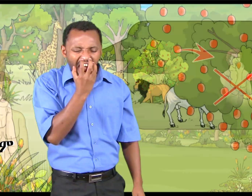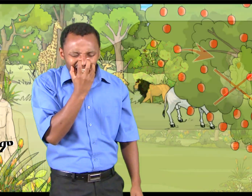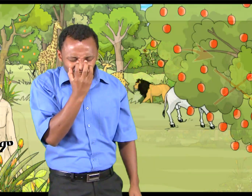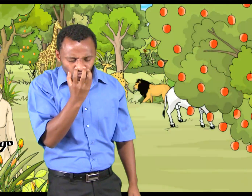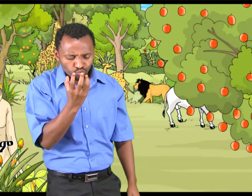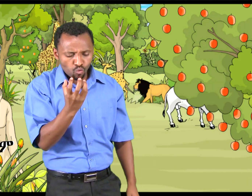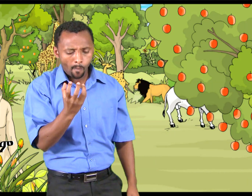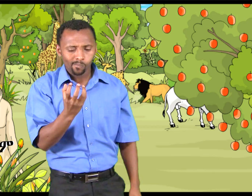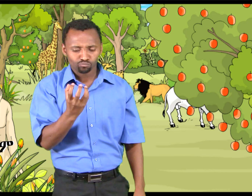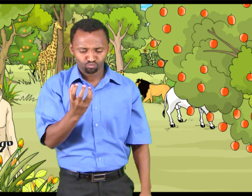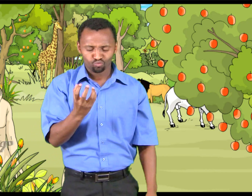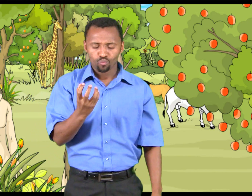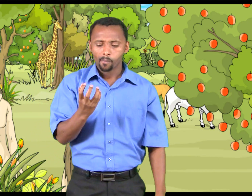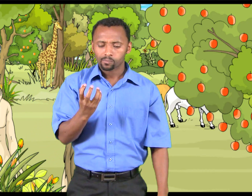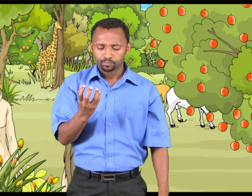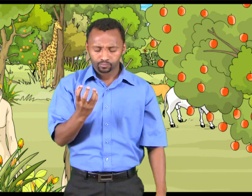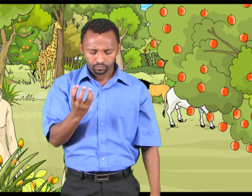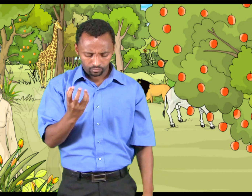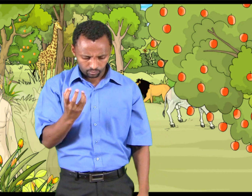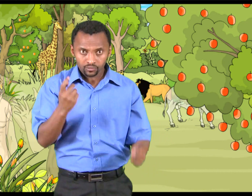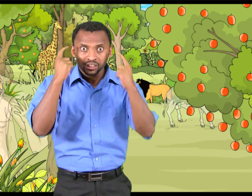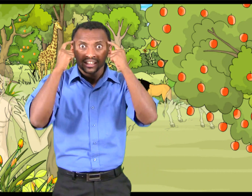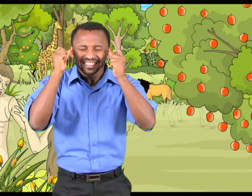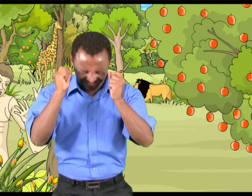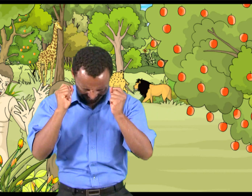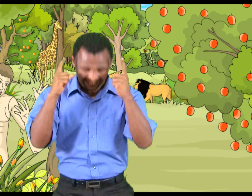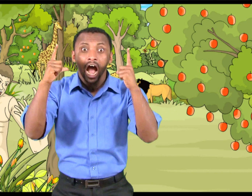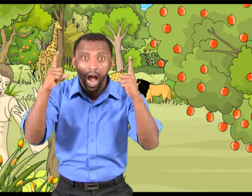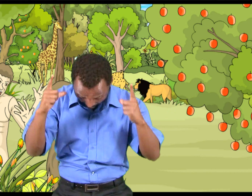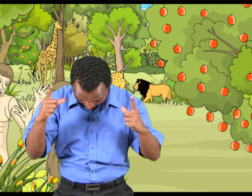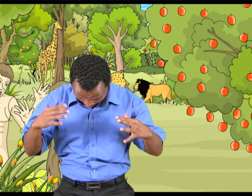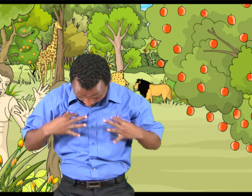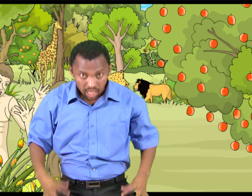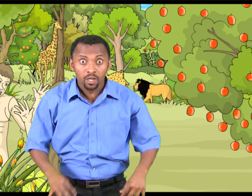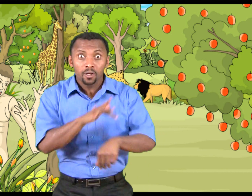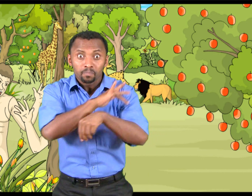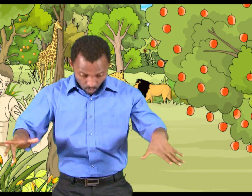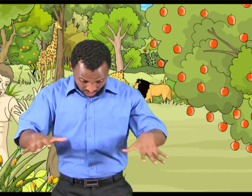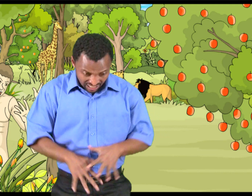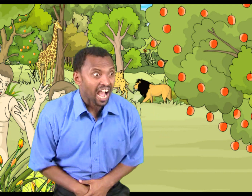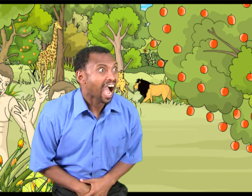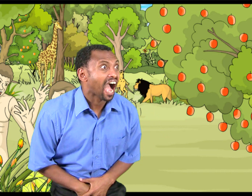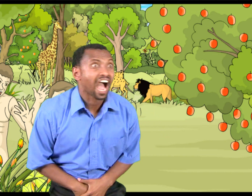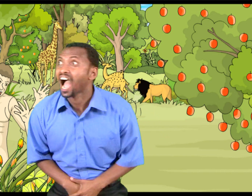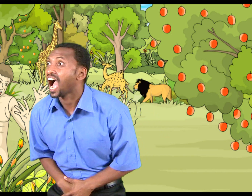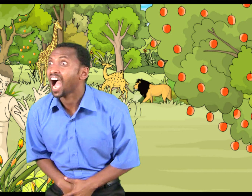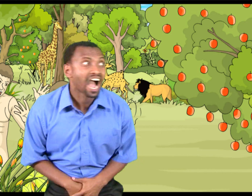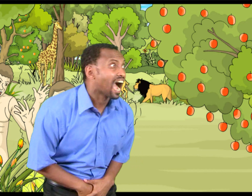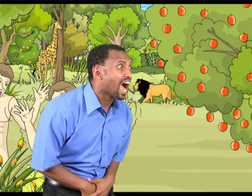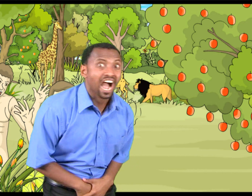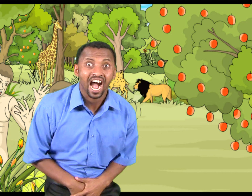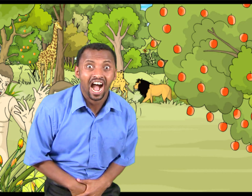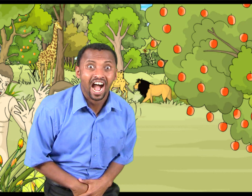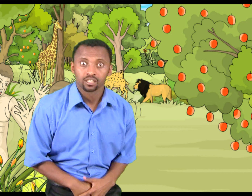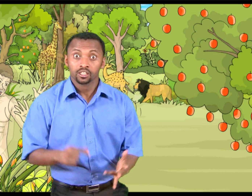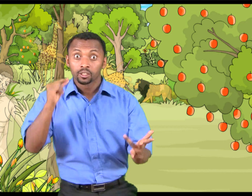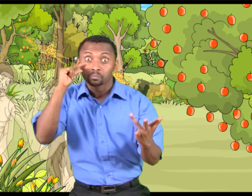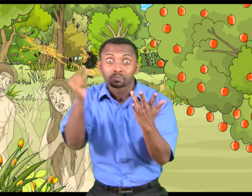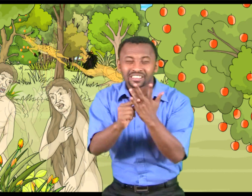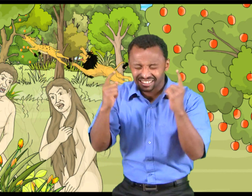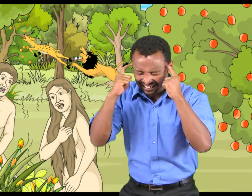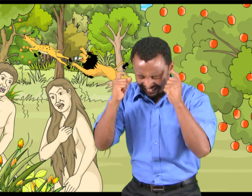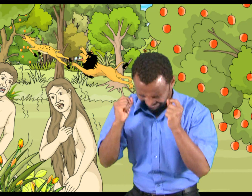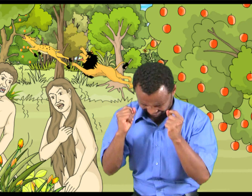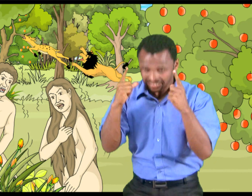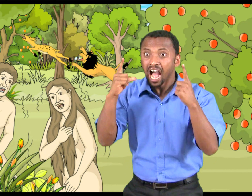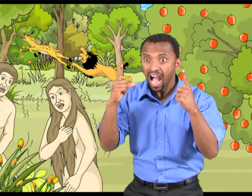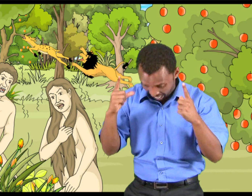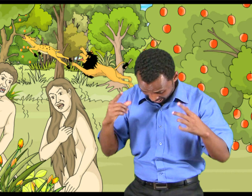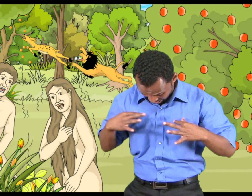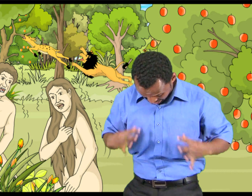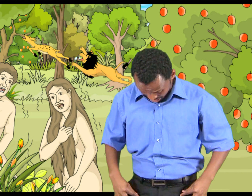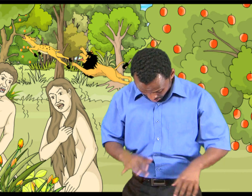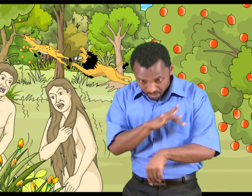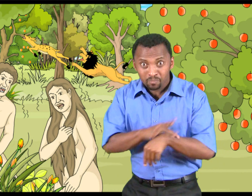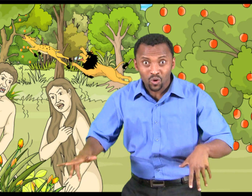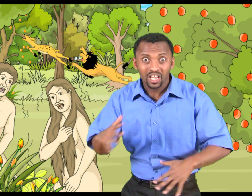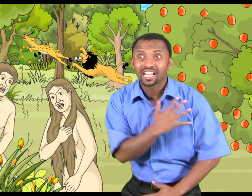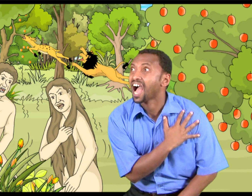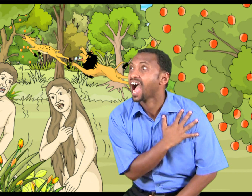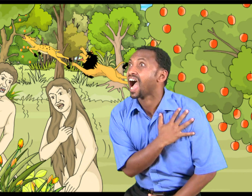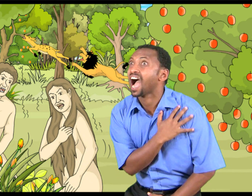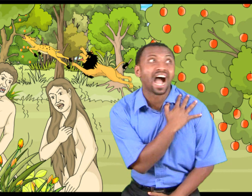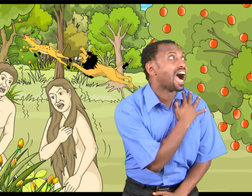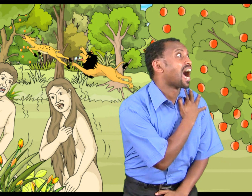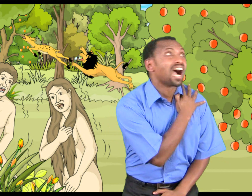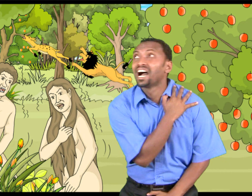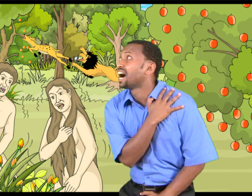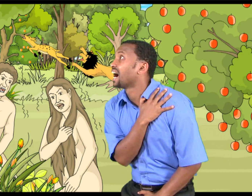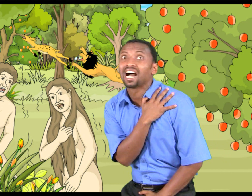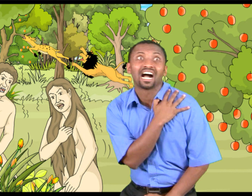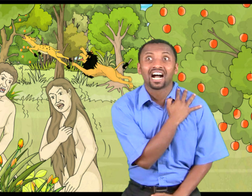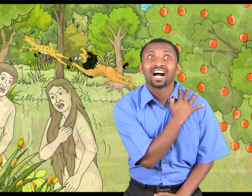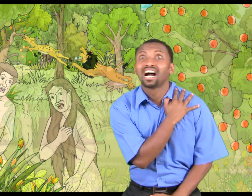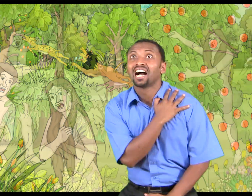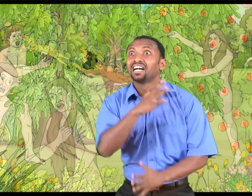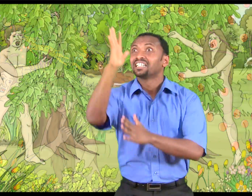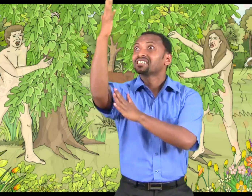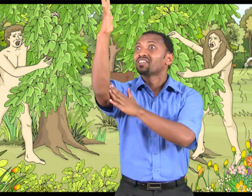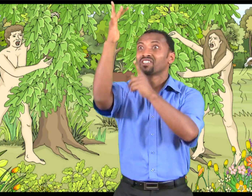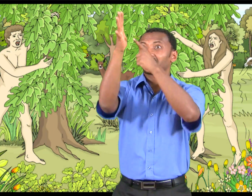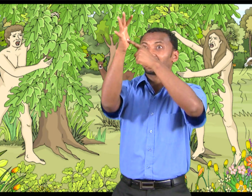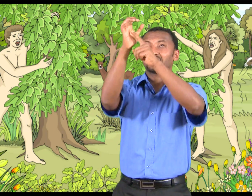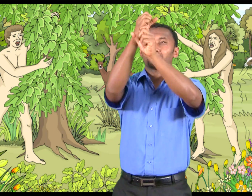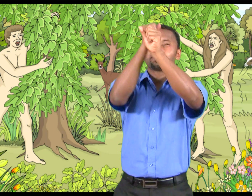And the eyes of both of them were opened, and they knew that they were naked;